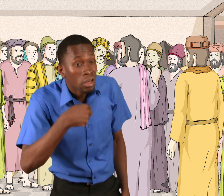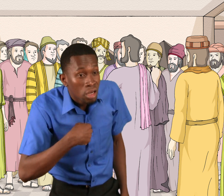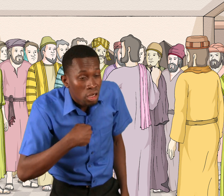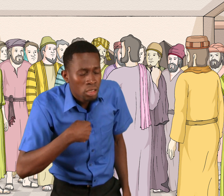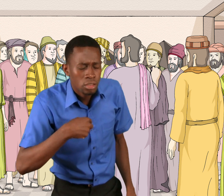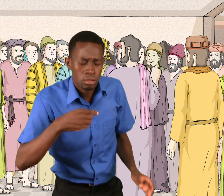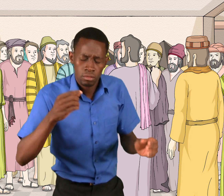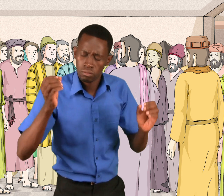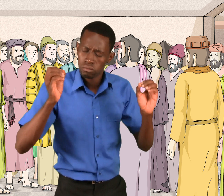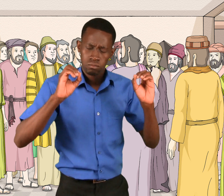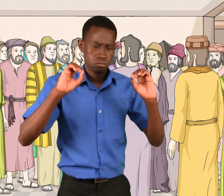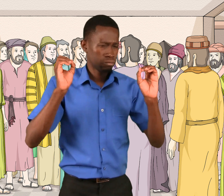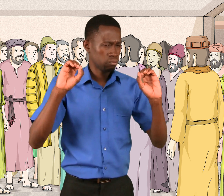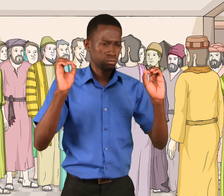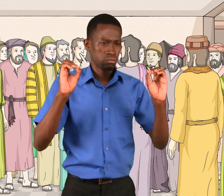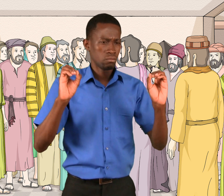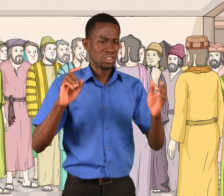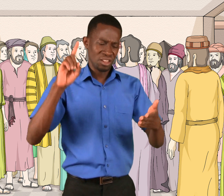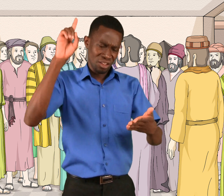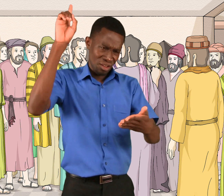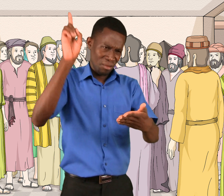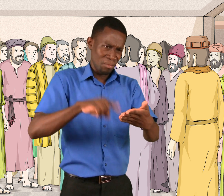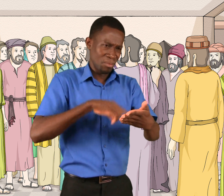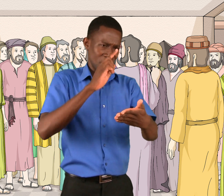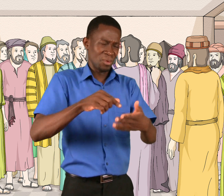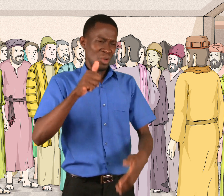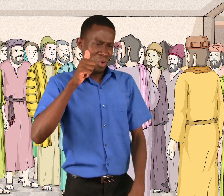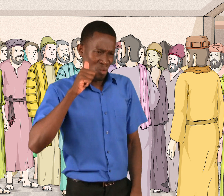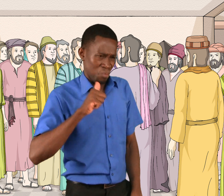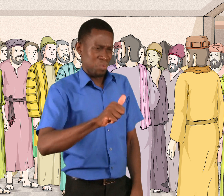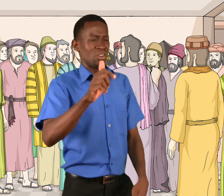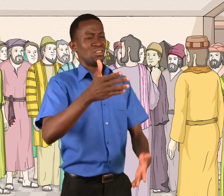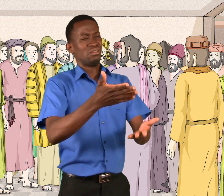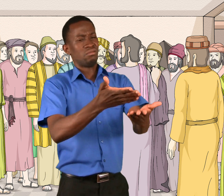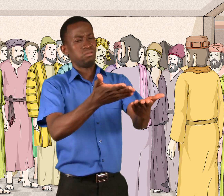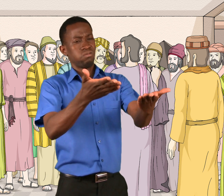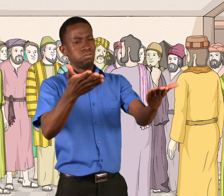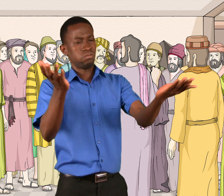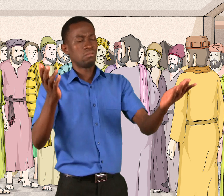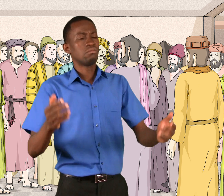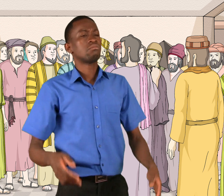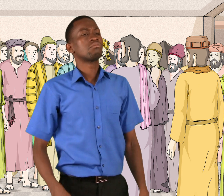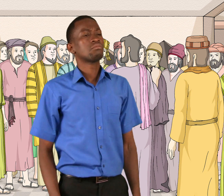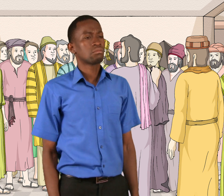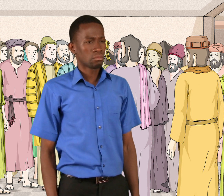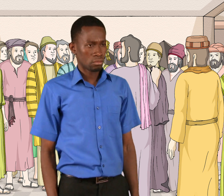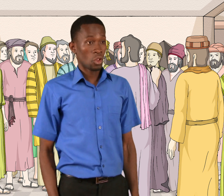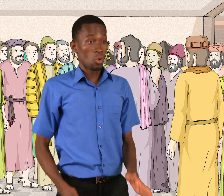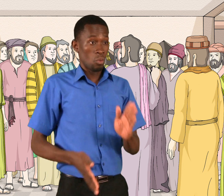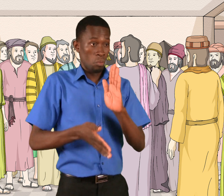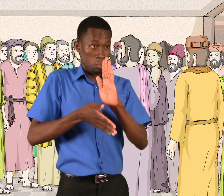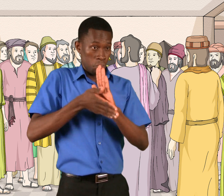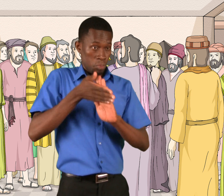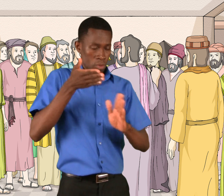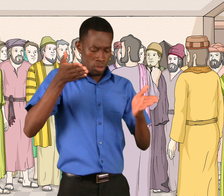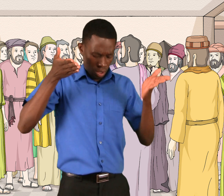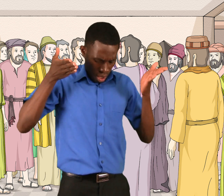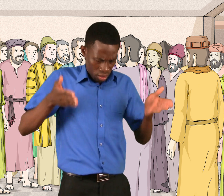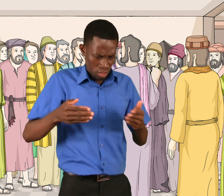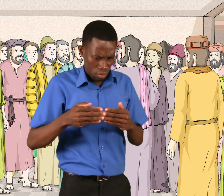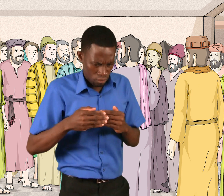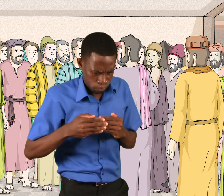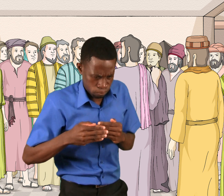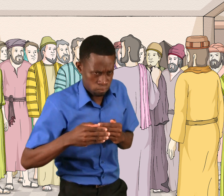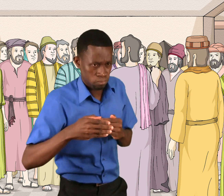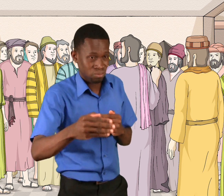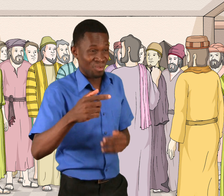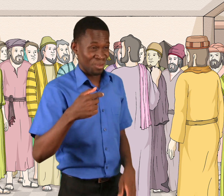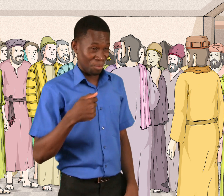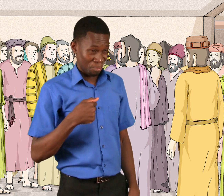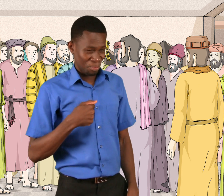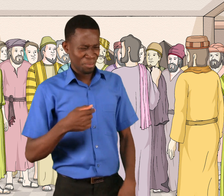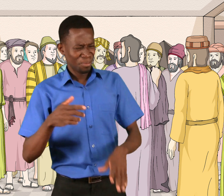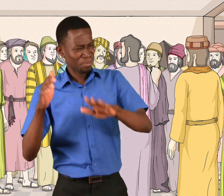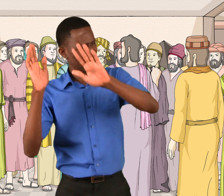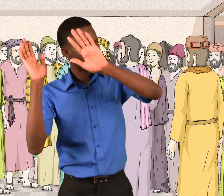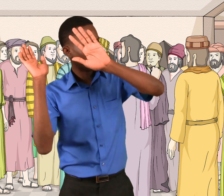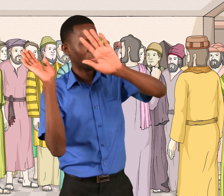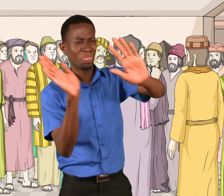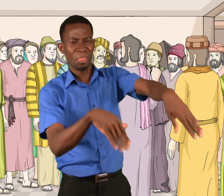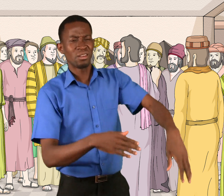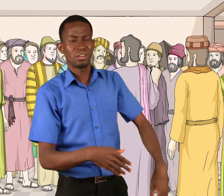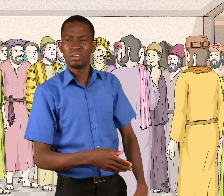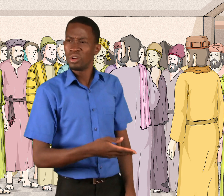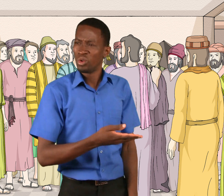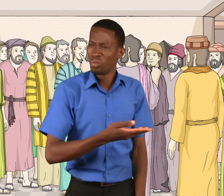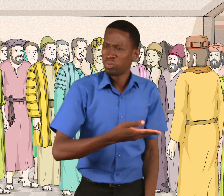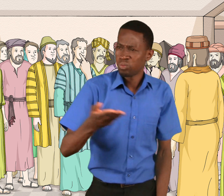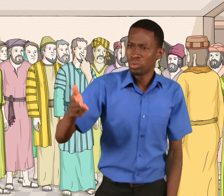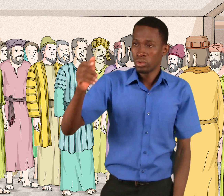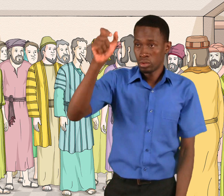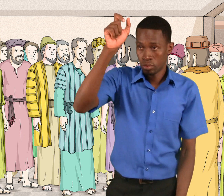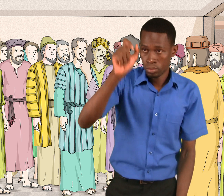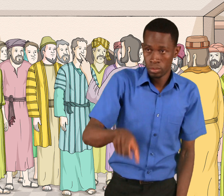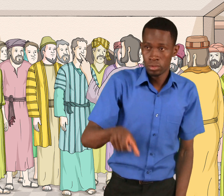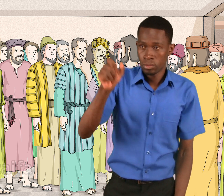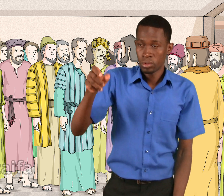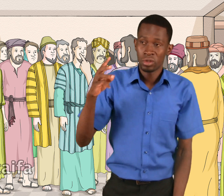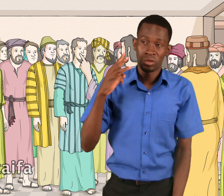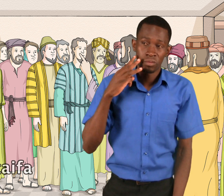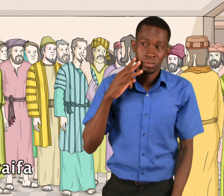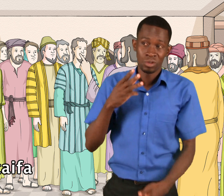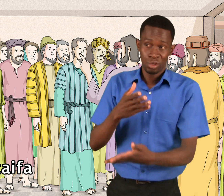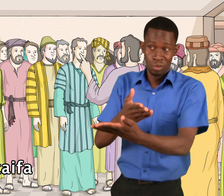I am innocent of it.